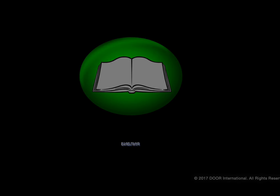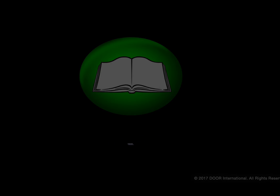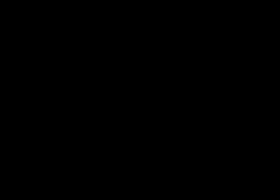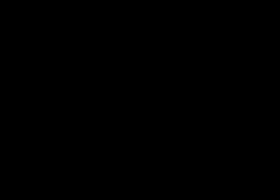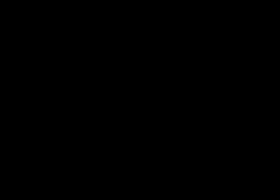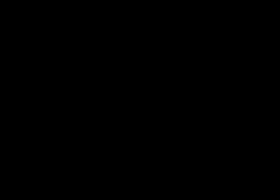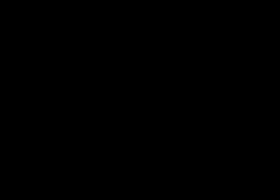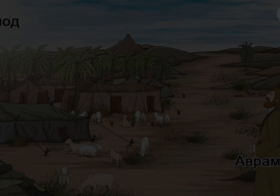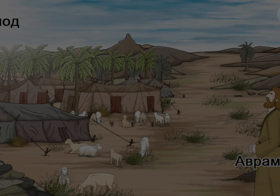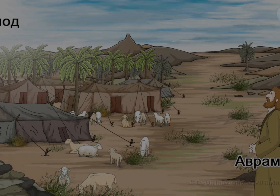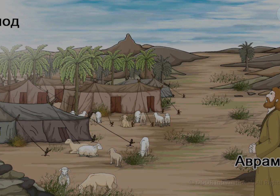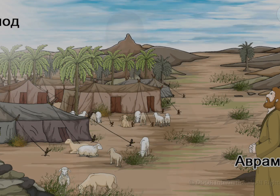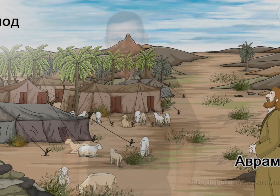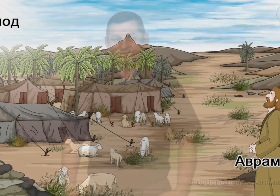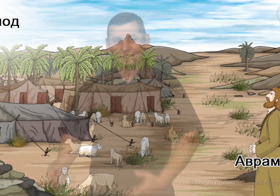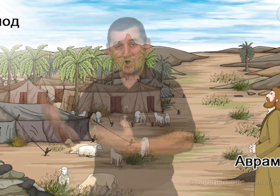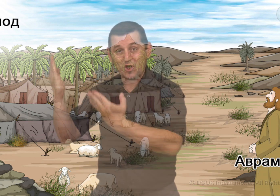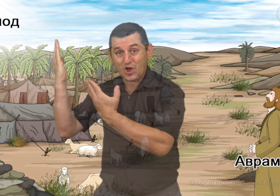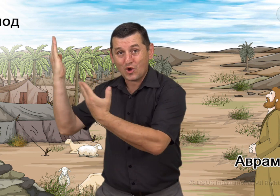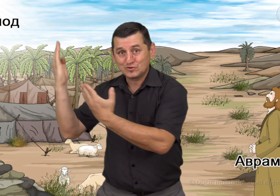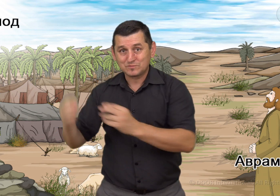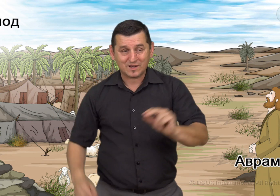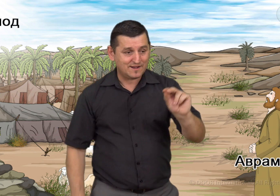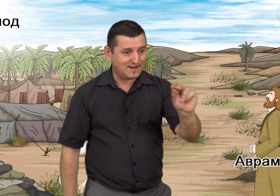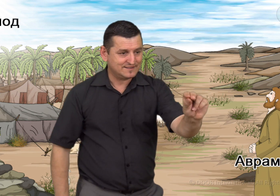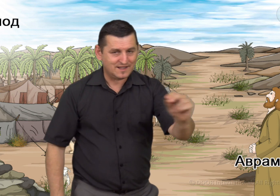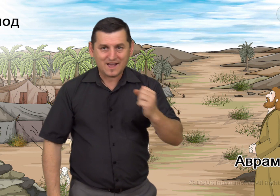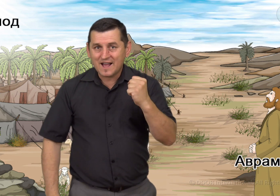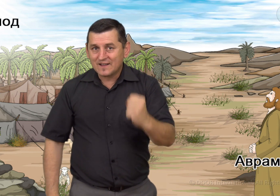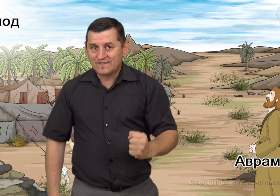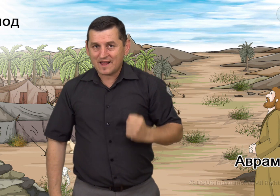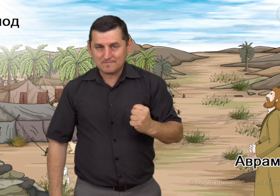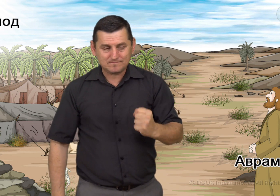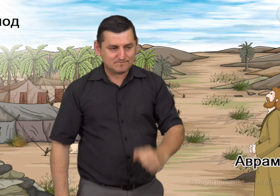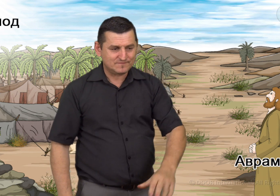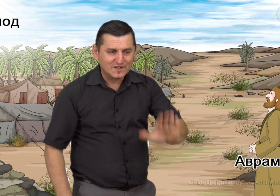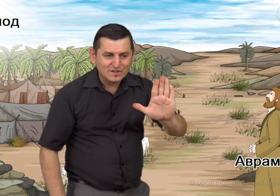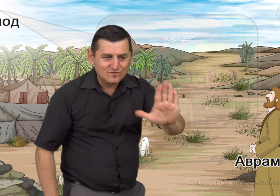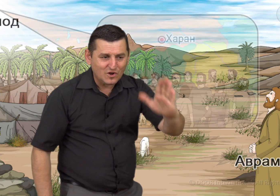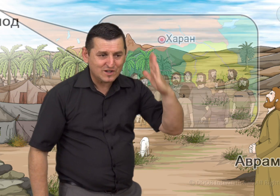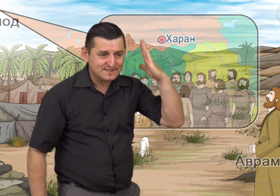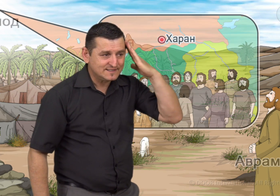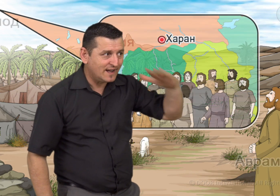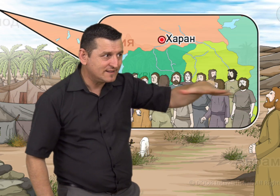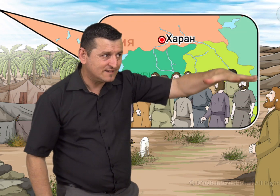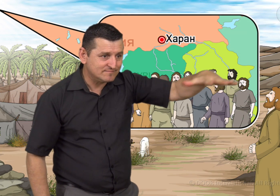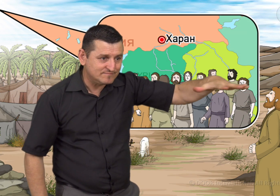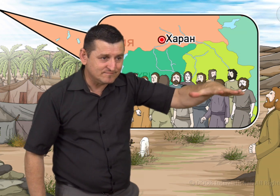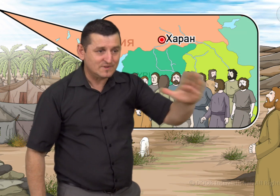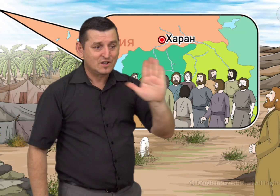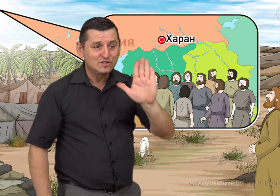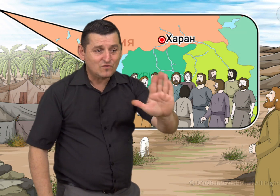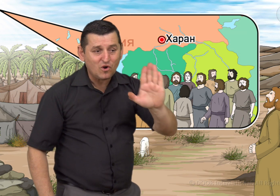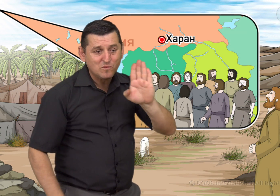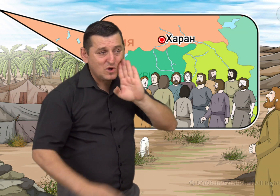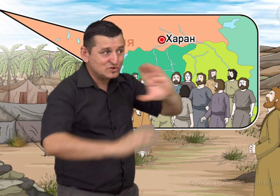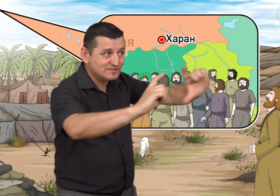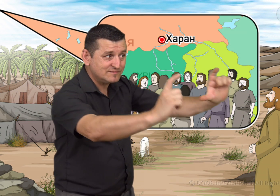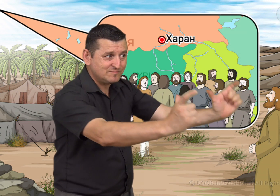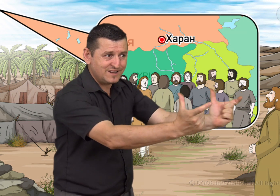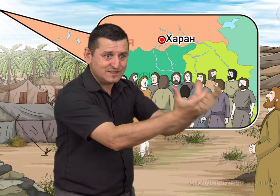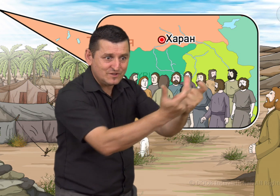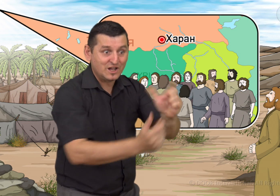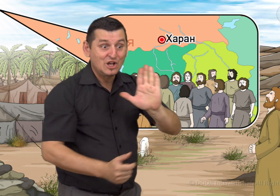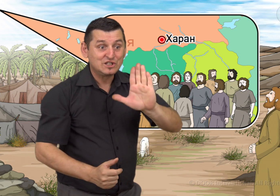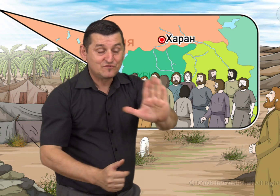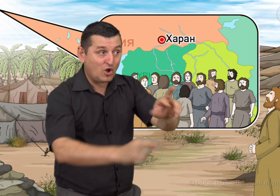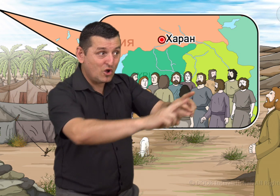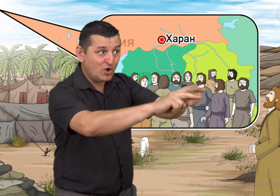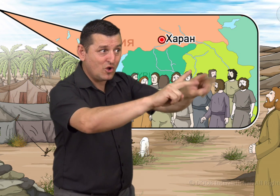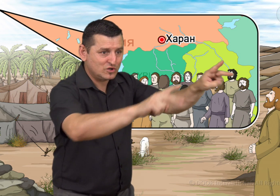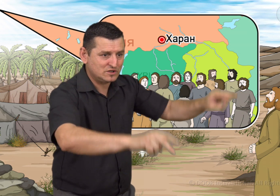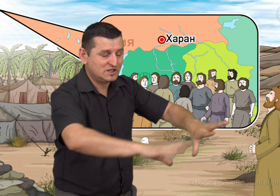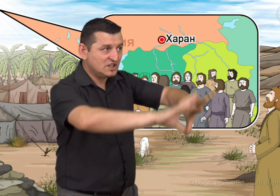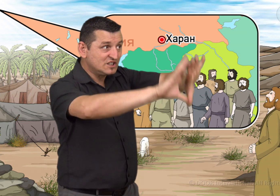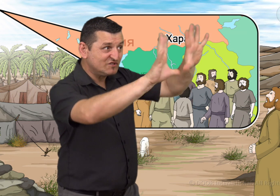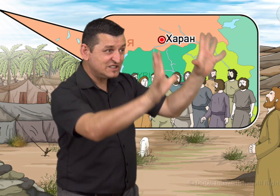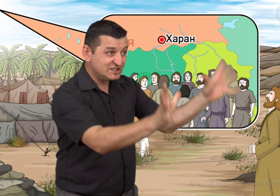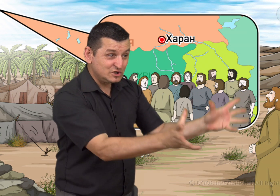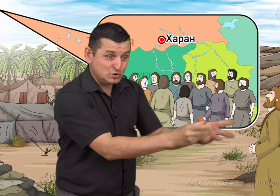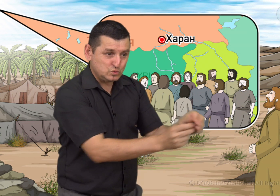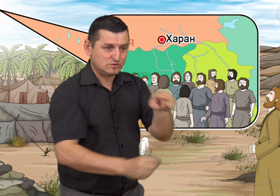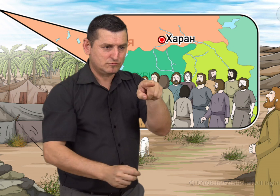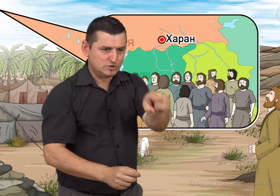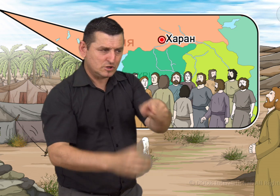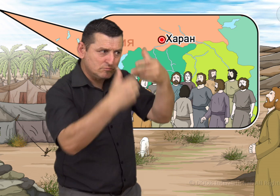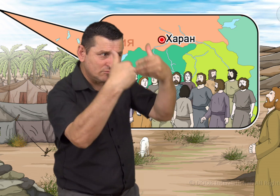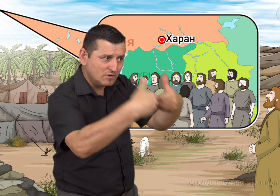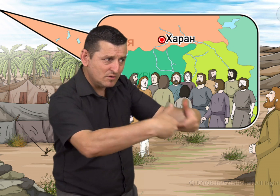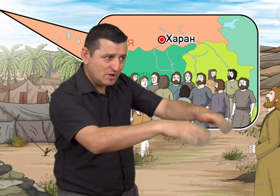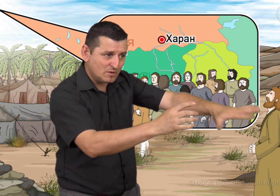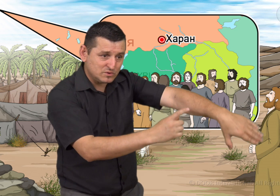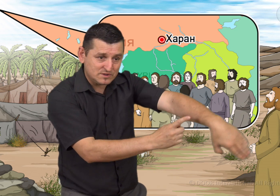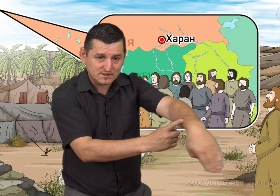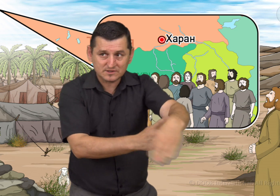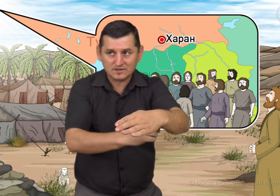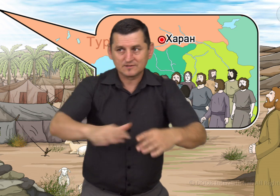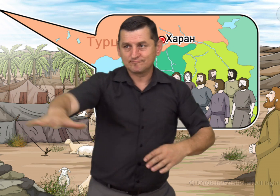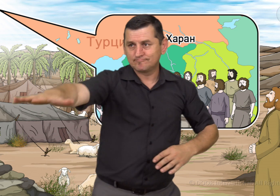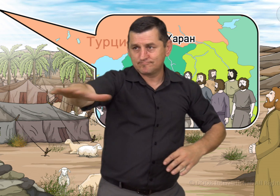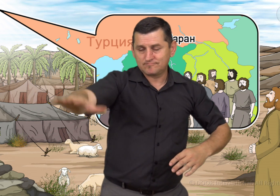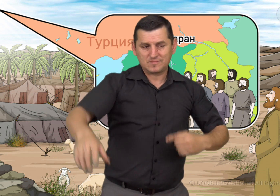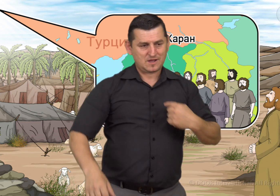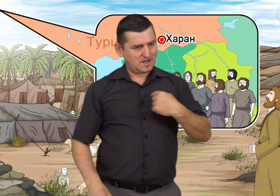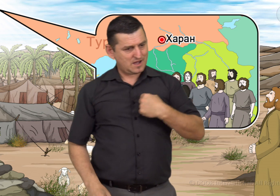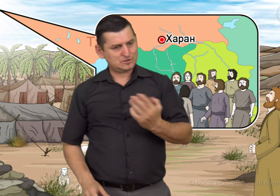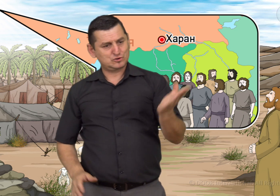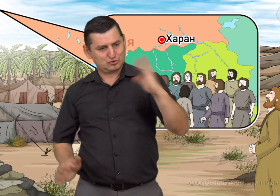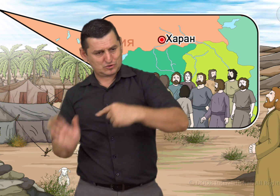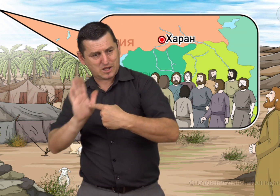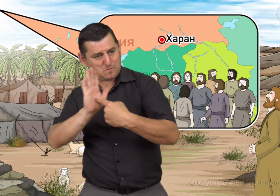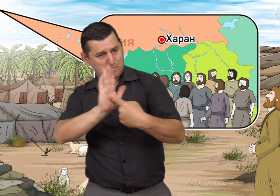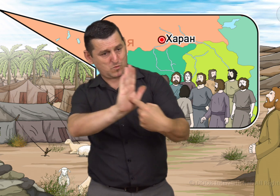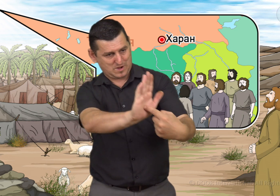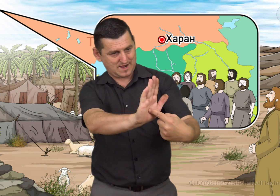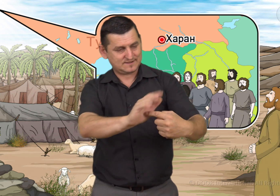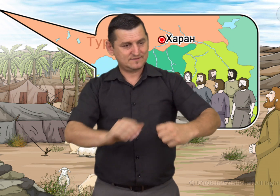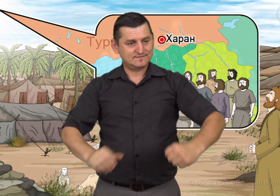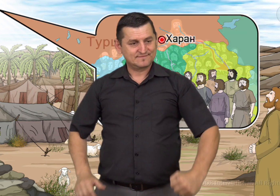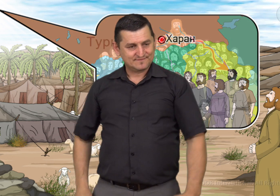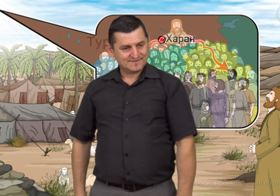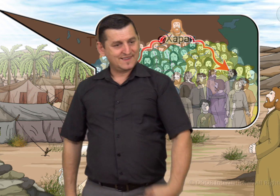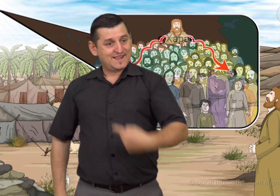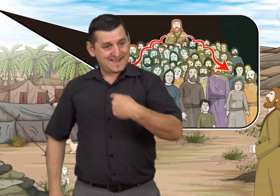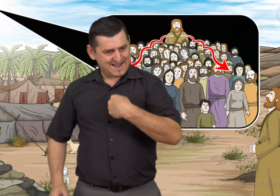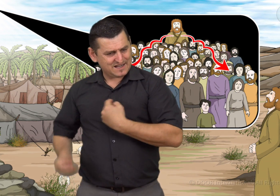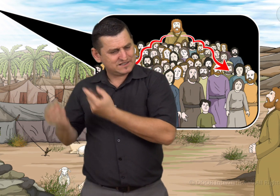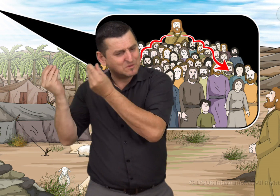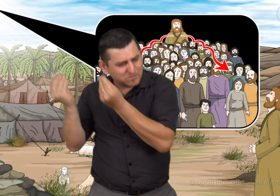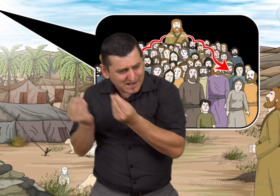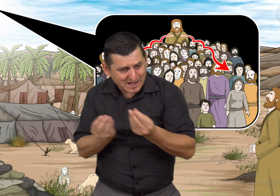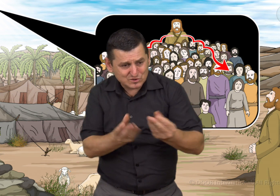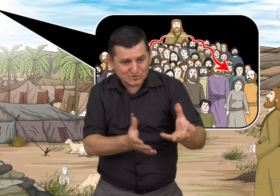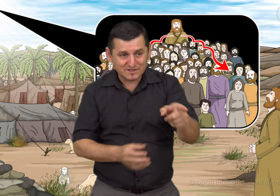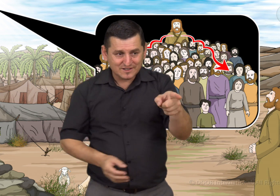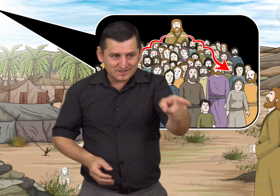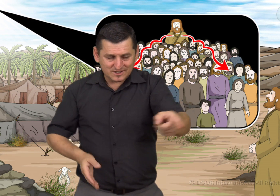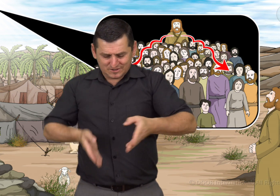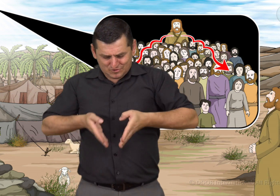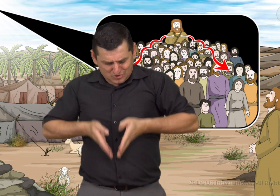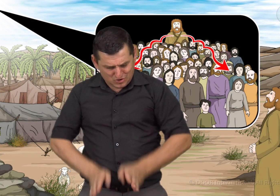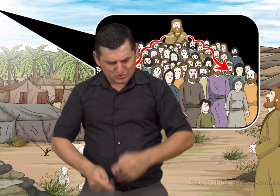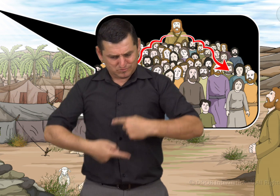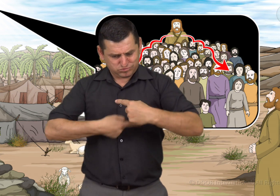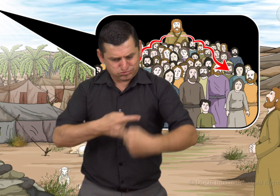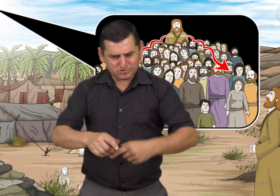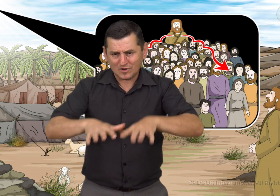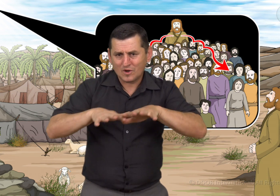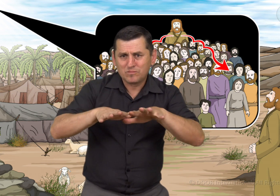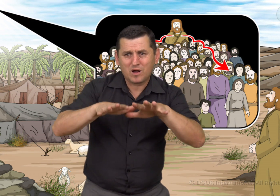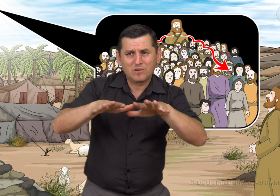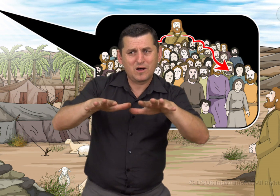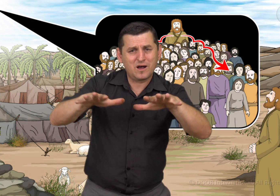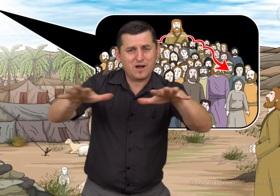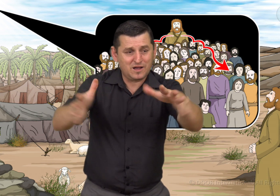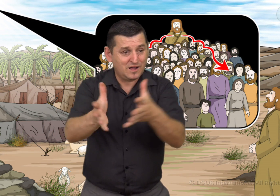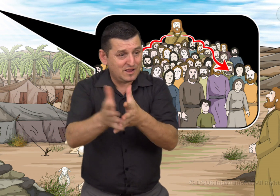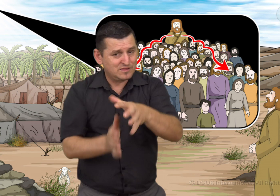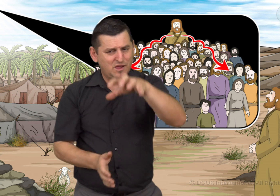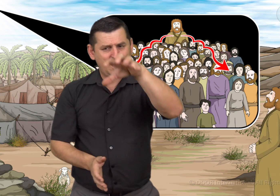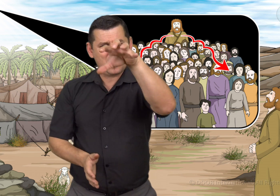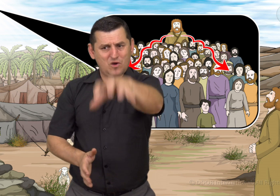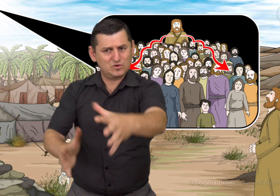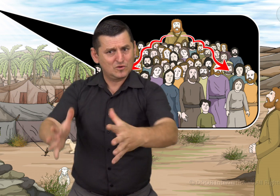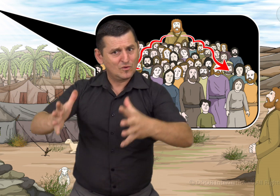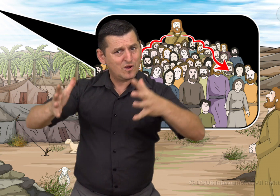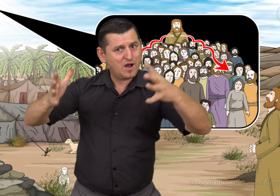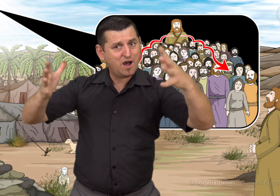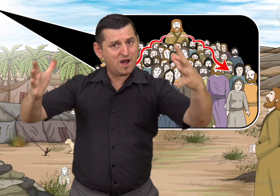Then the LORD said to Abram, “Leave your country, your kindred, and your father’s household, and go to the land I will show you.